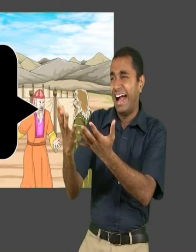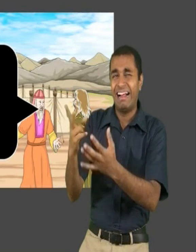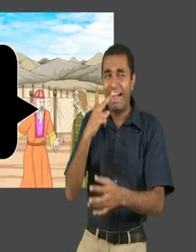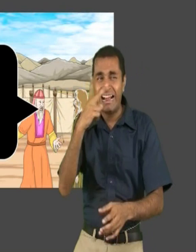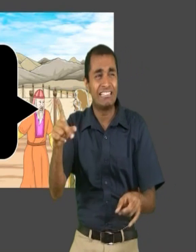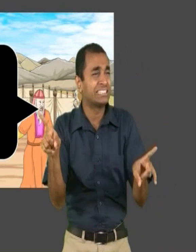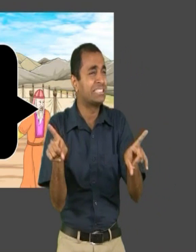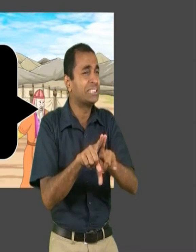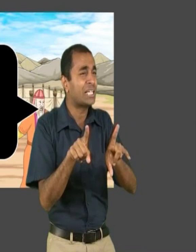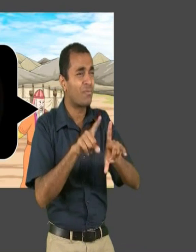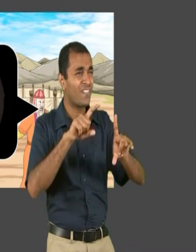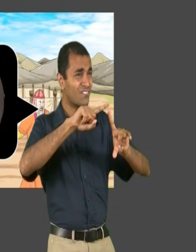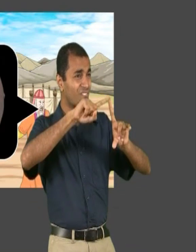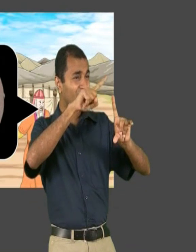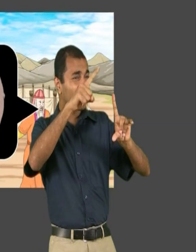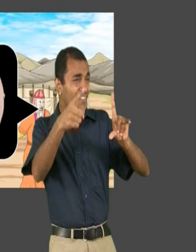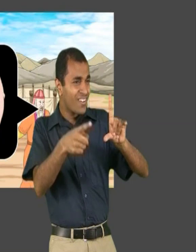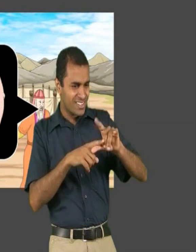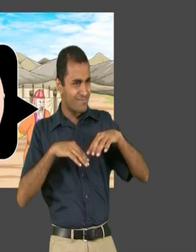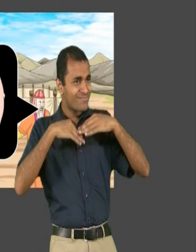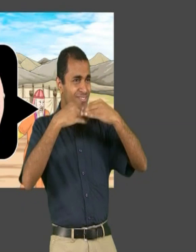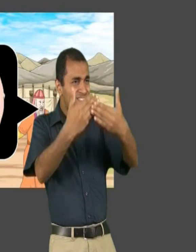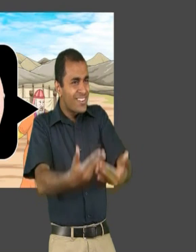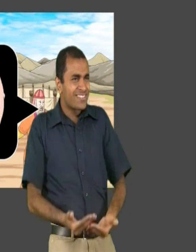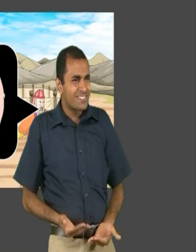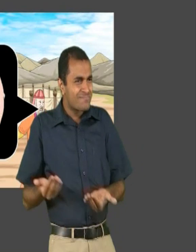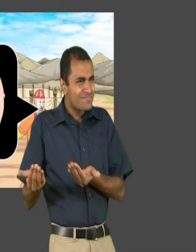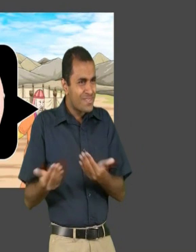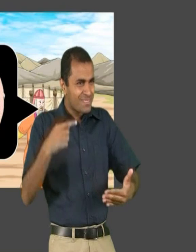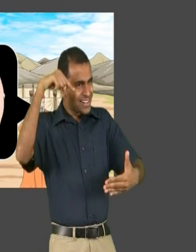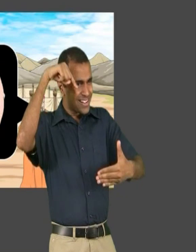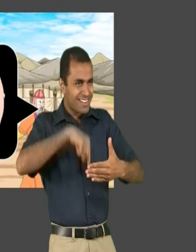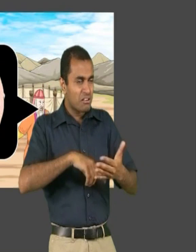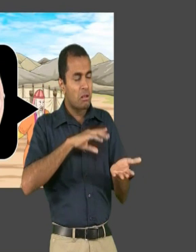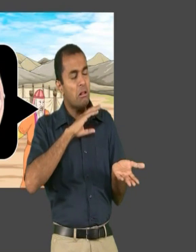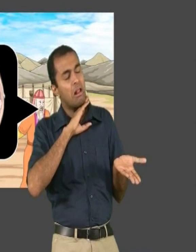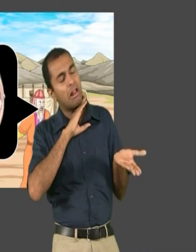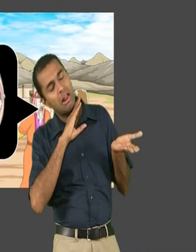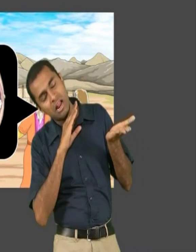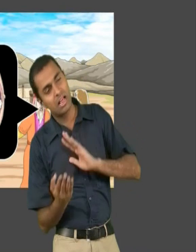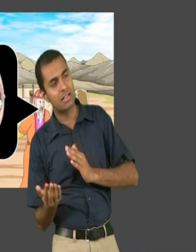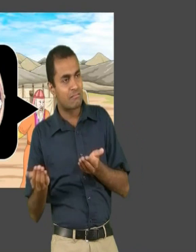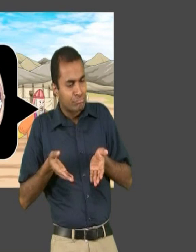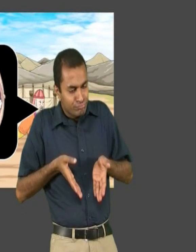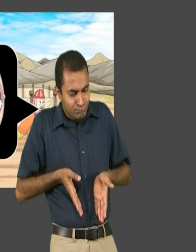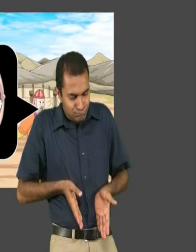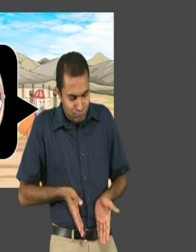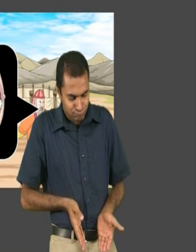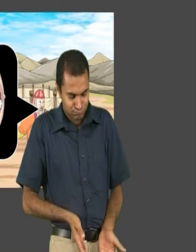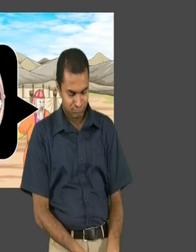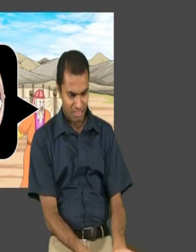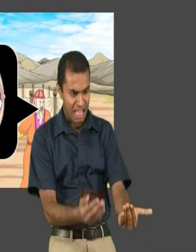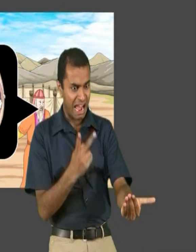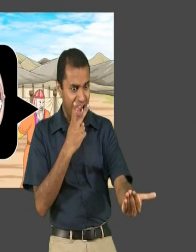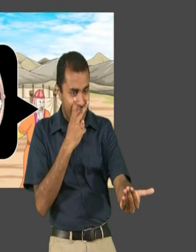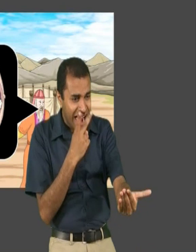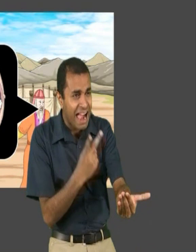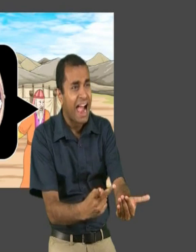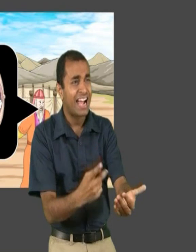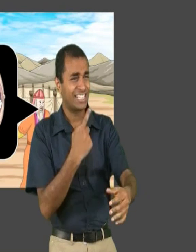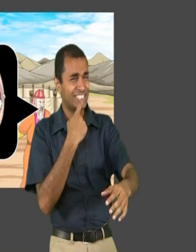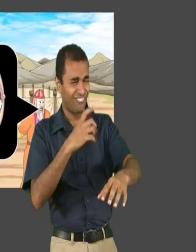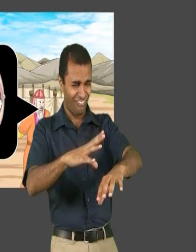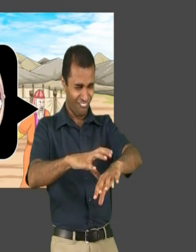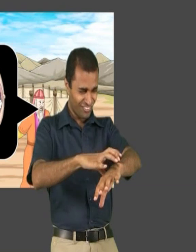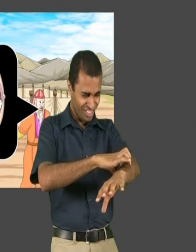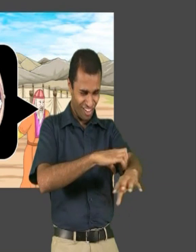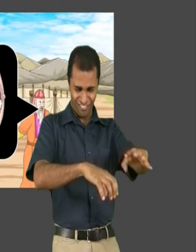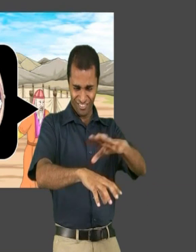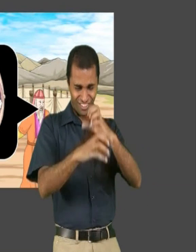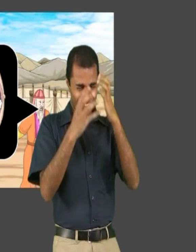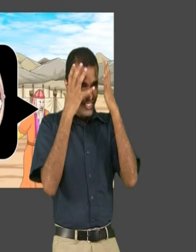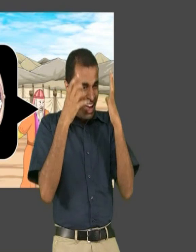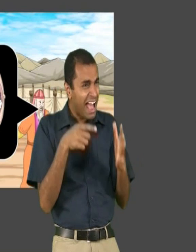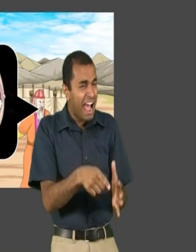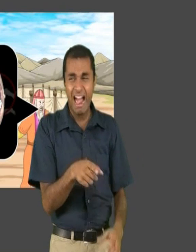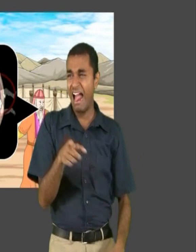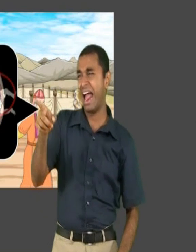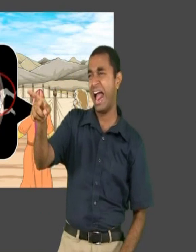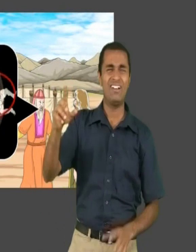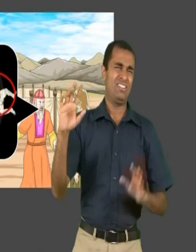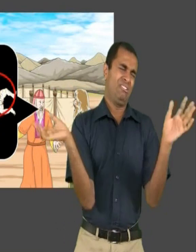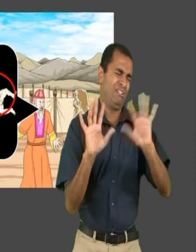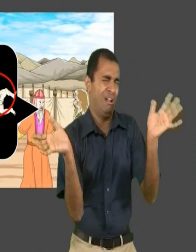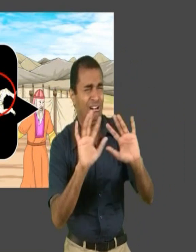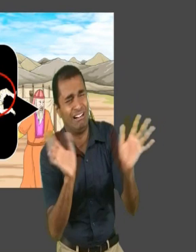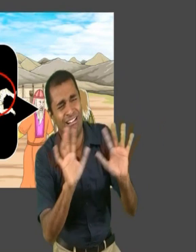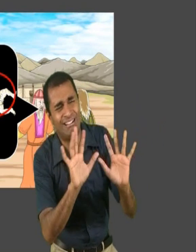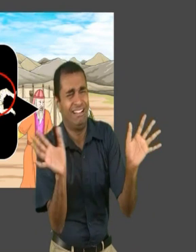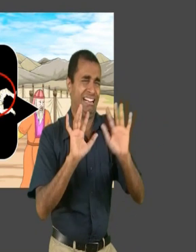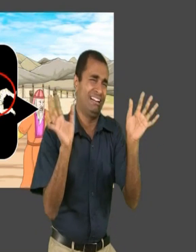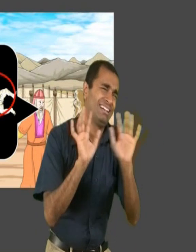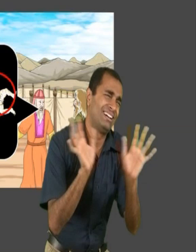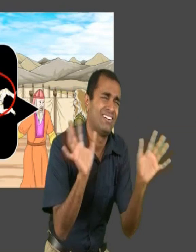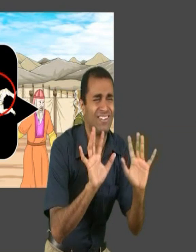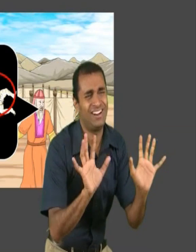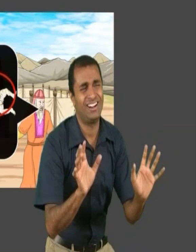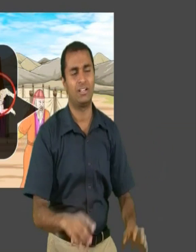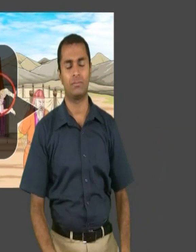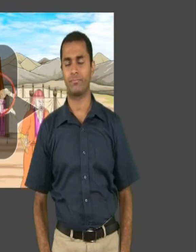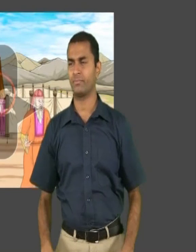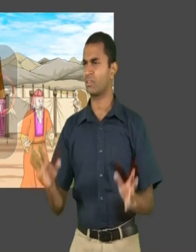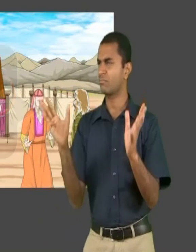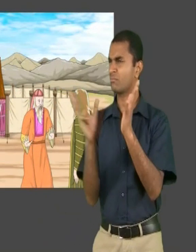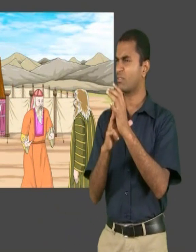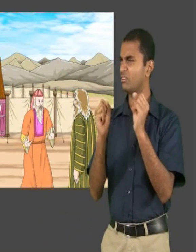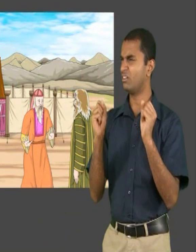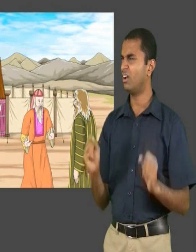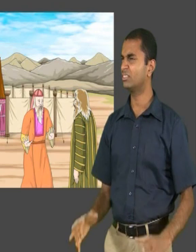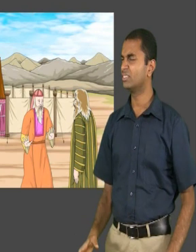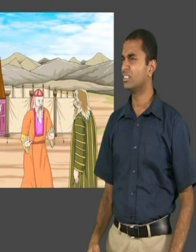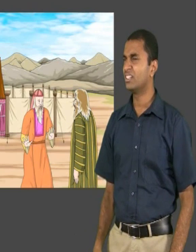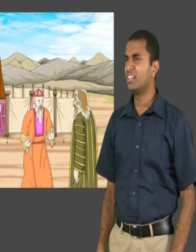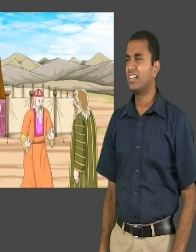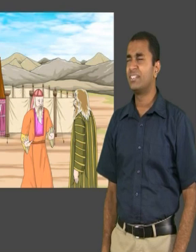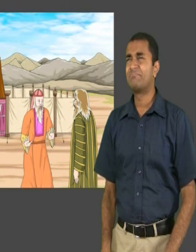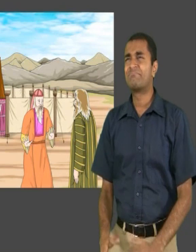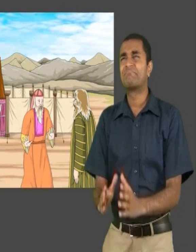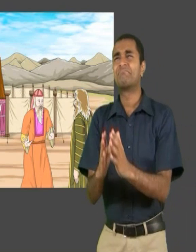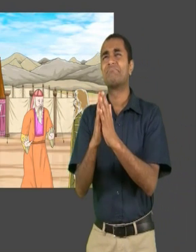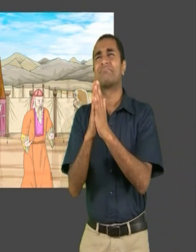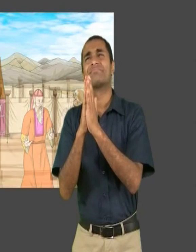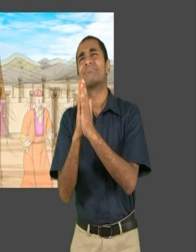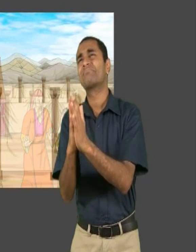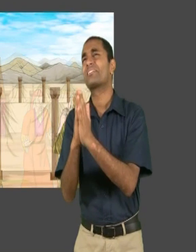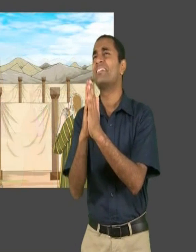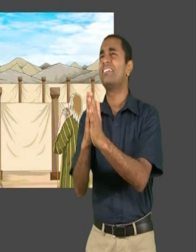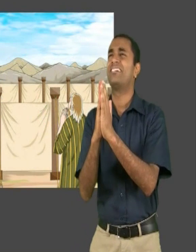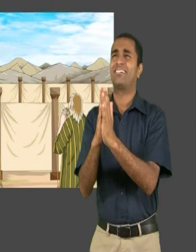Please do not let her be like a stillborn infant whose flesh is half consumed when he comes out of his mother’s womb.”